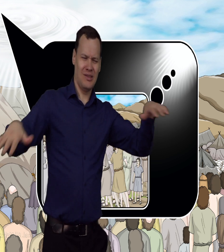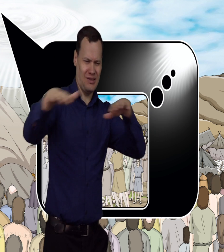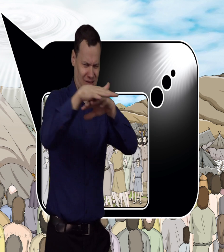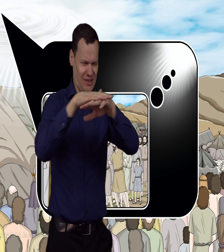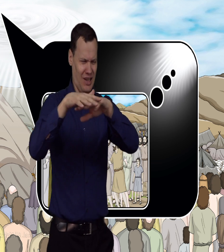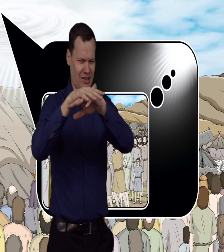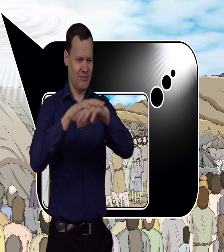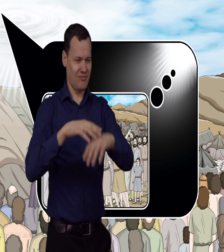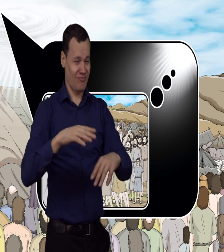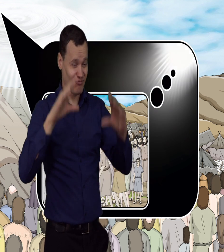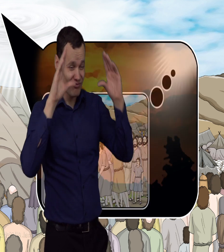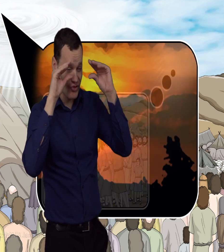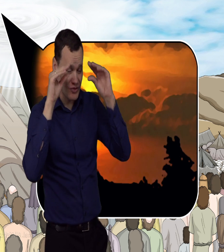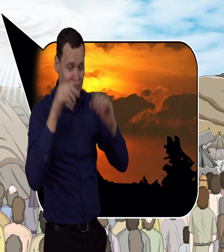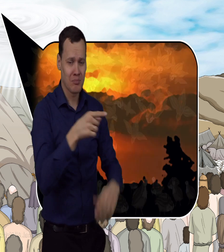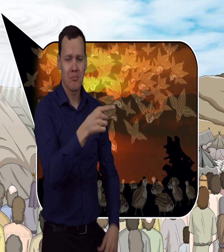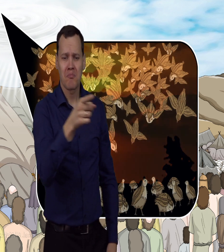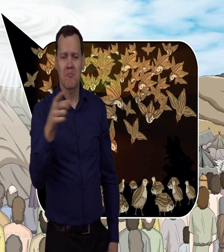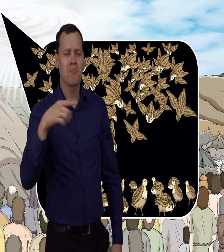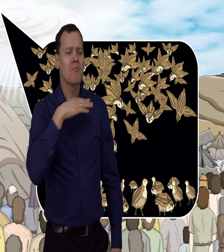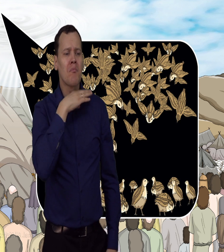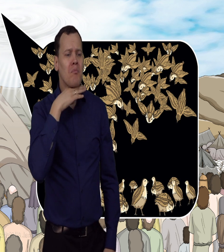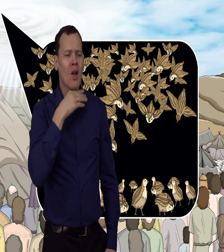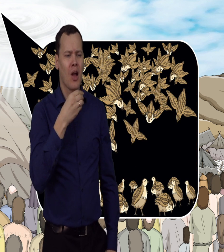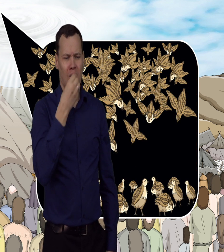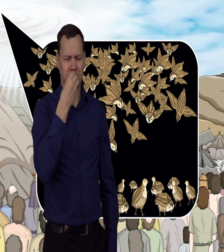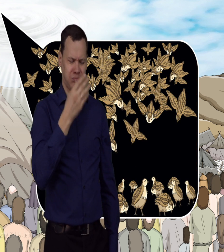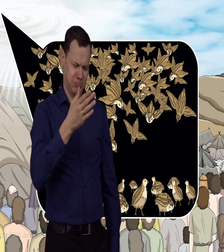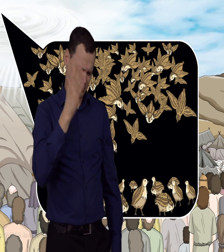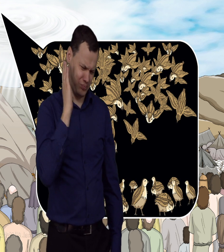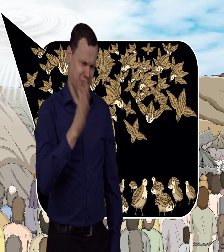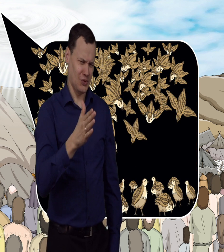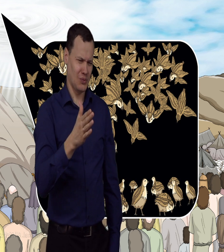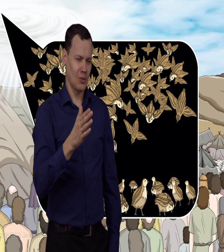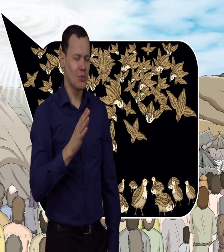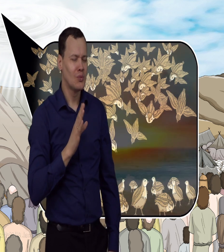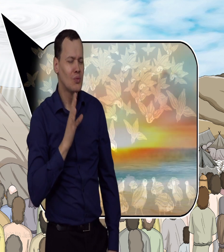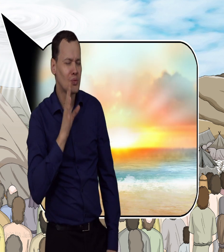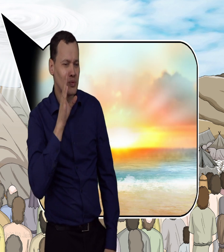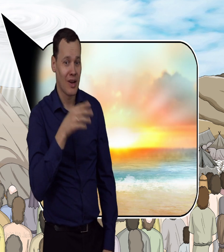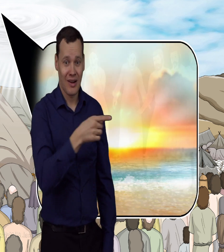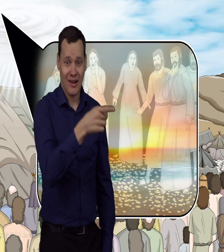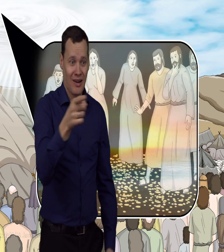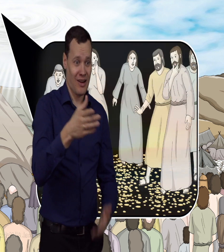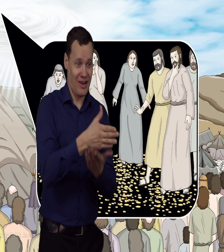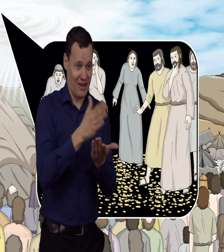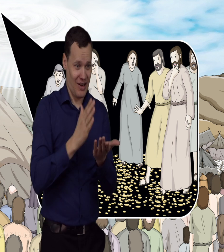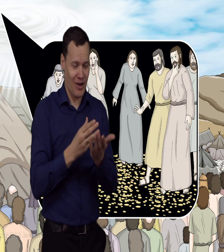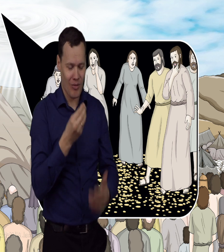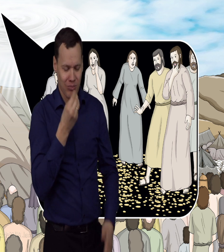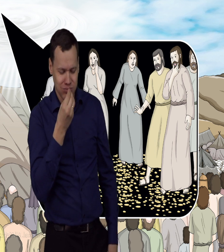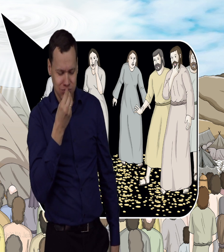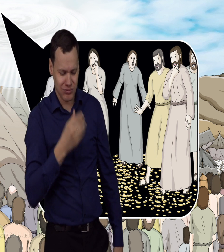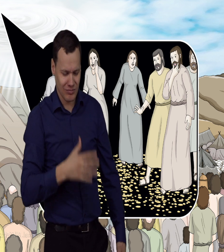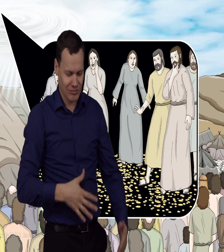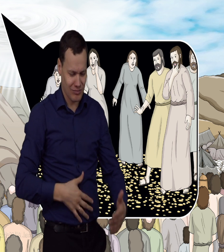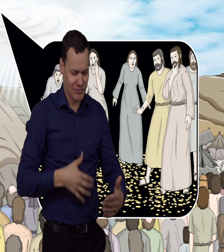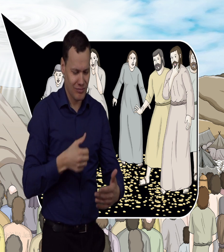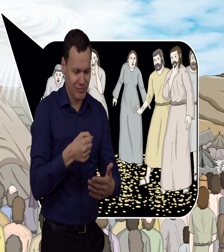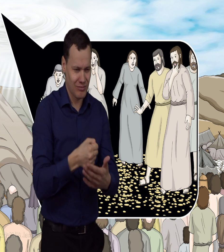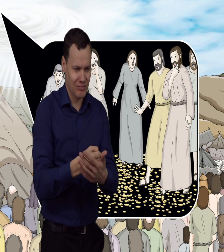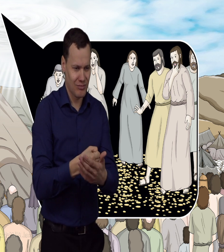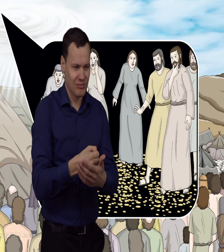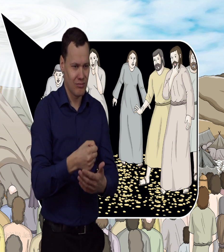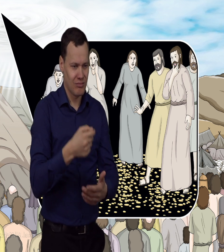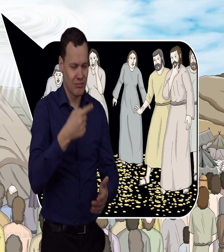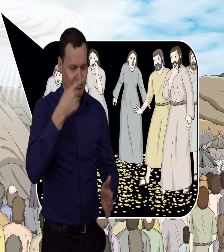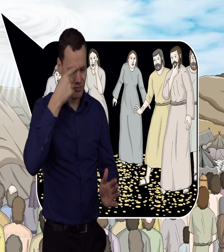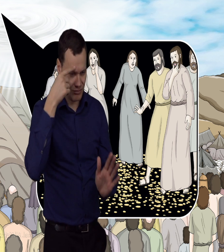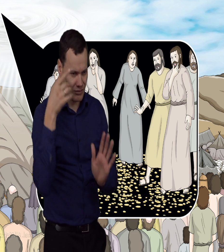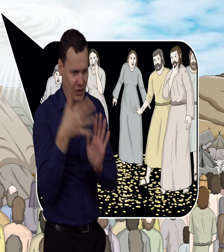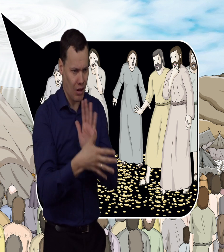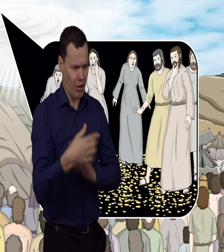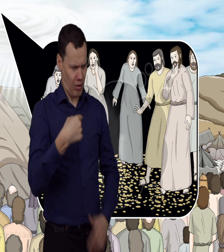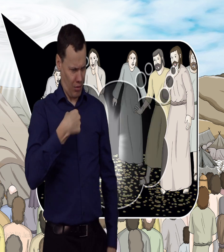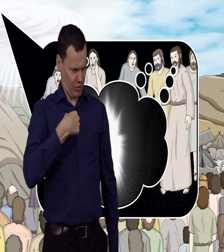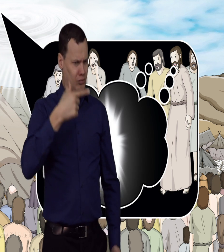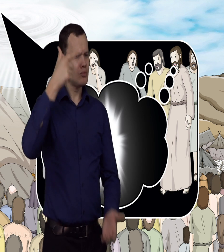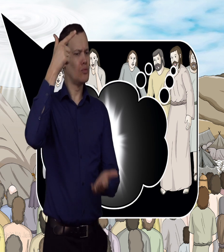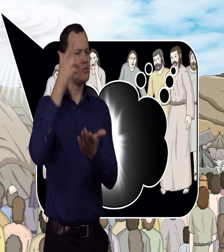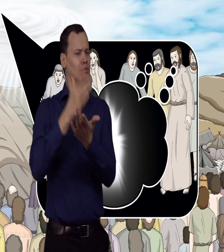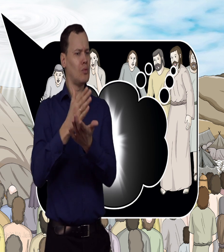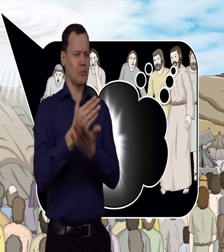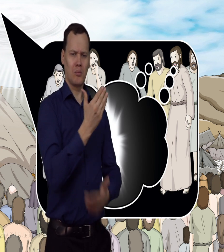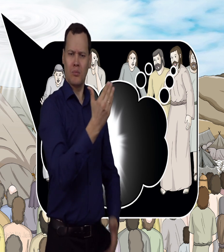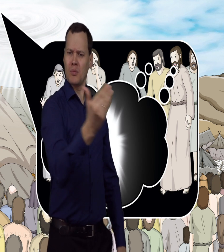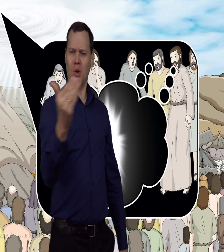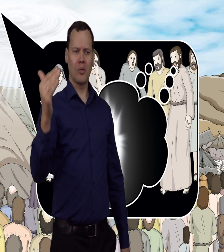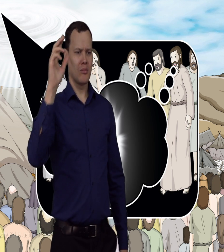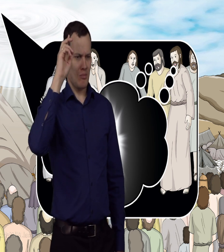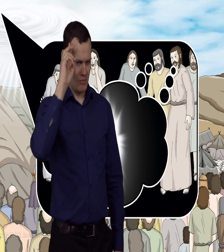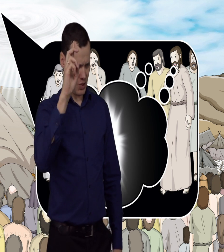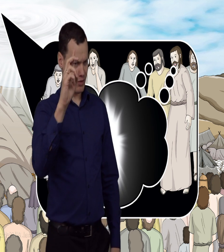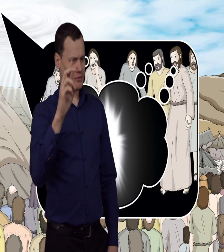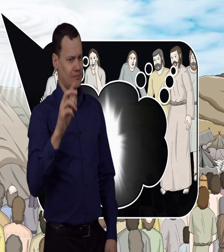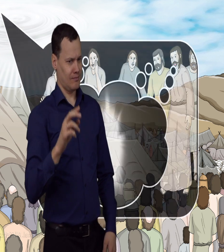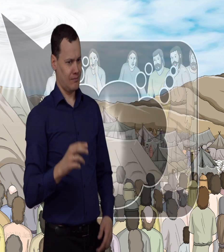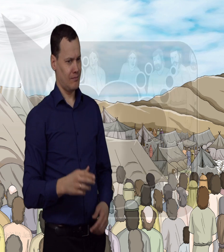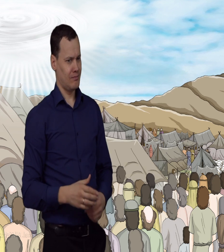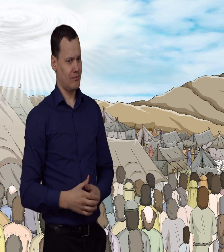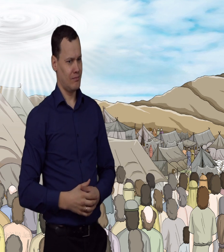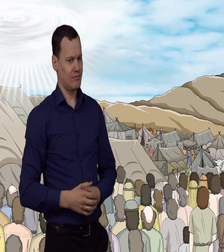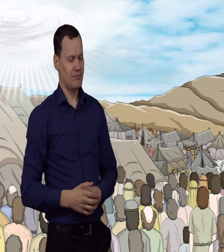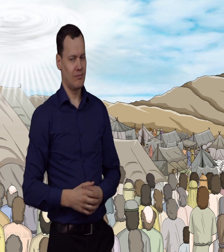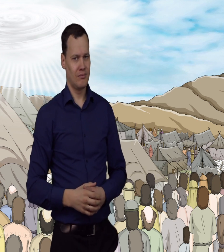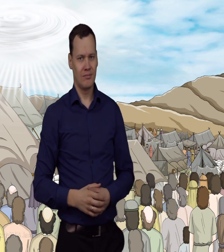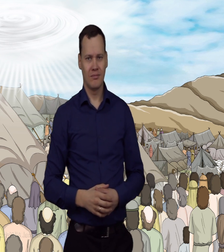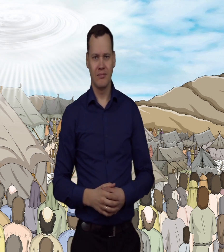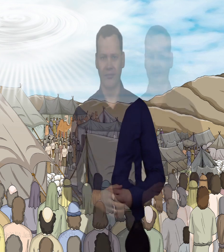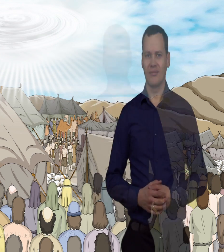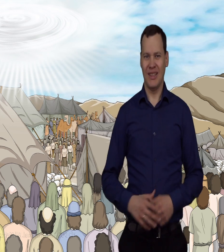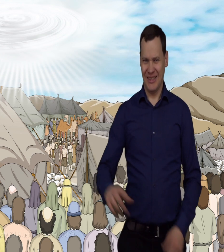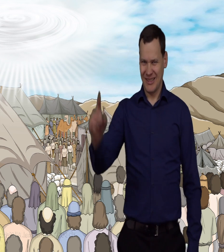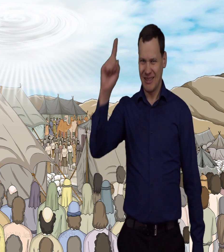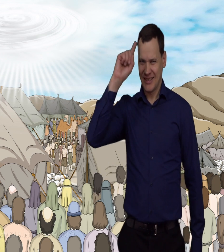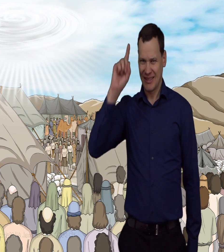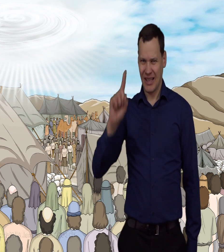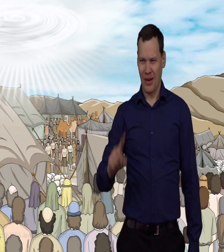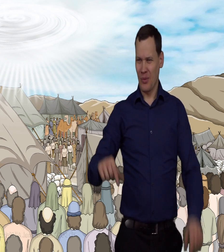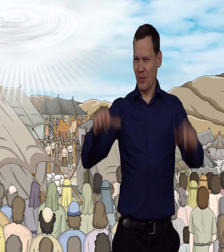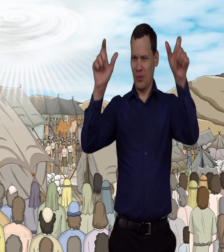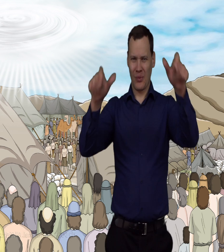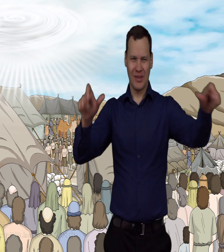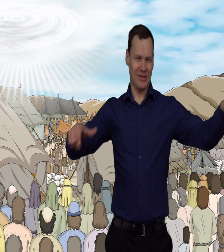Tell them, ‘At twilight you will eat meat, and in the morning you will be filled with bread.